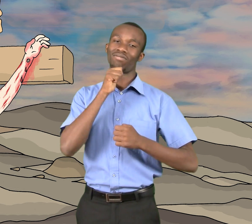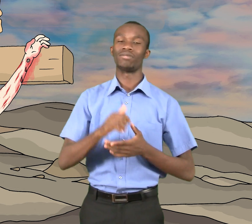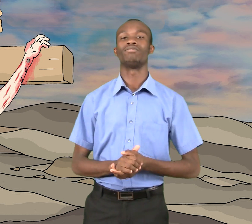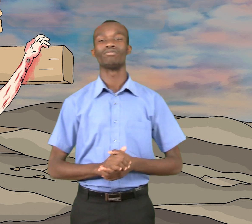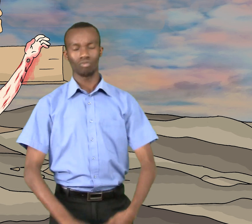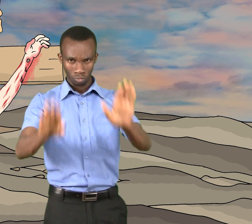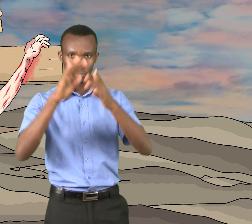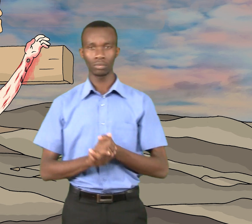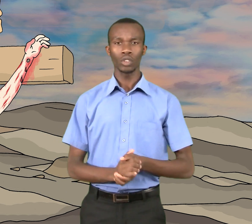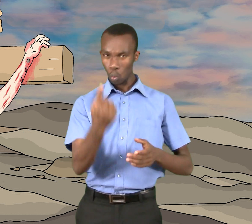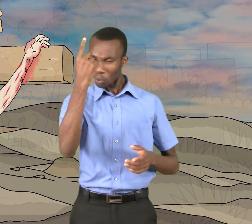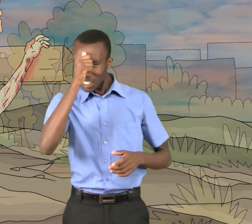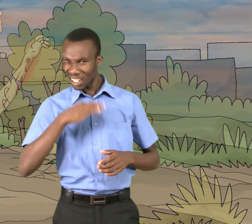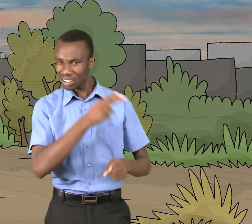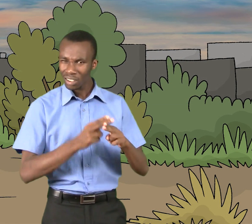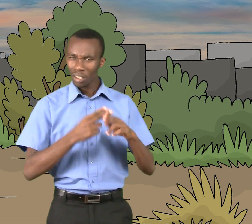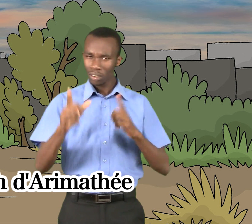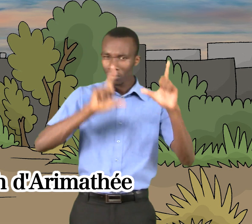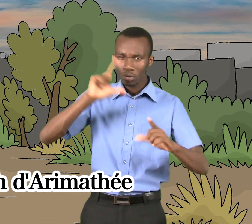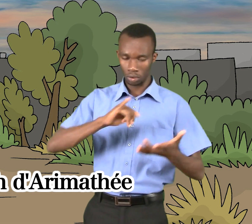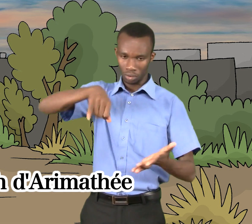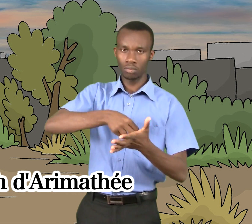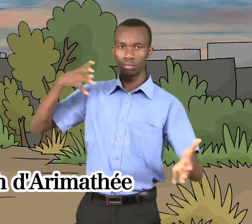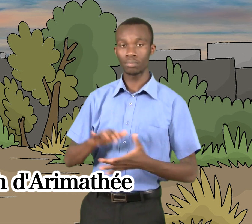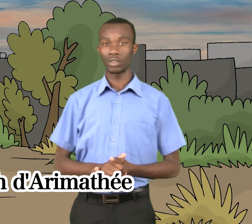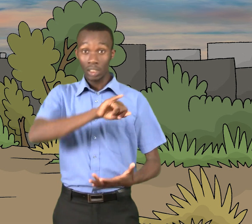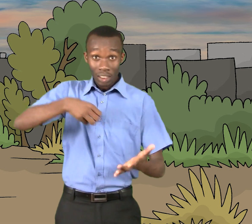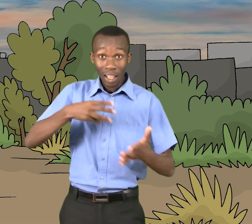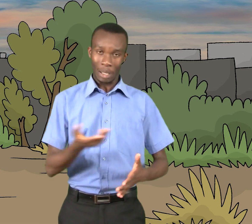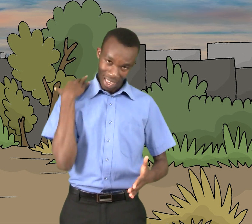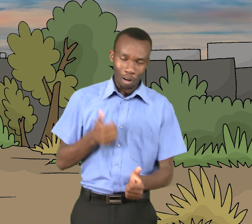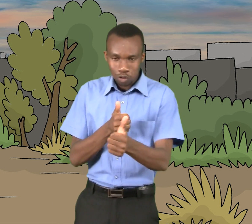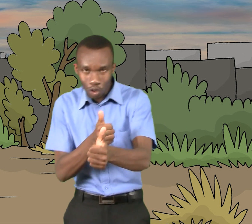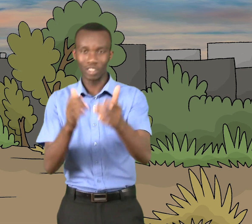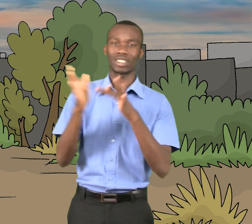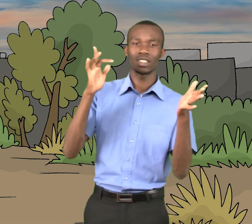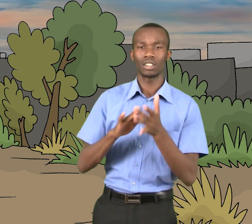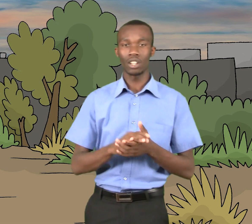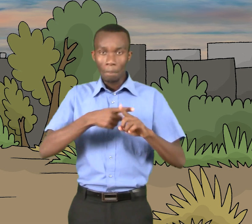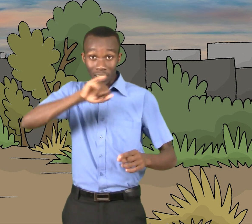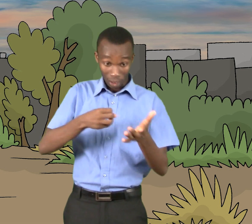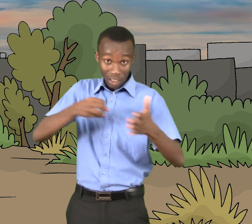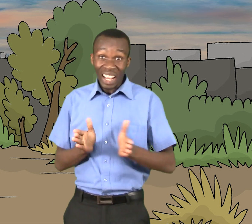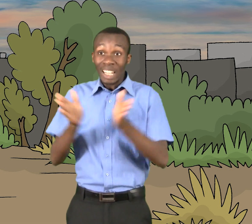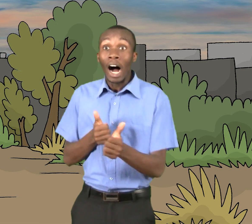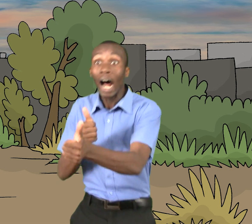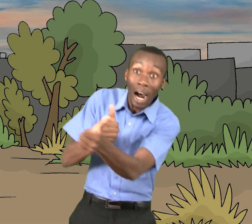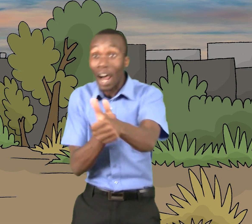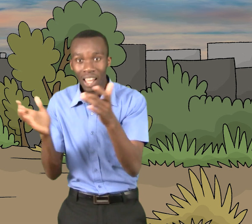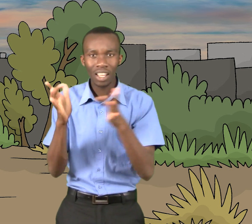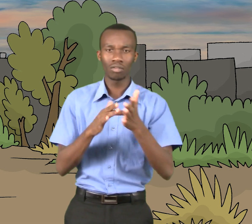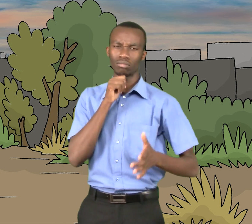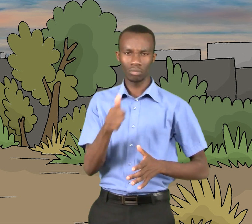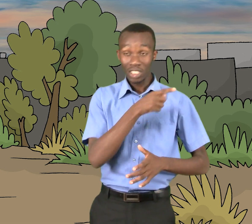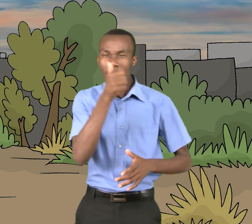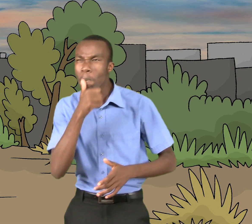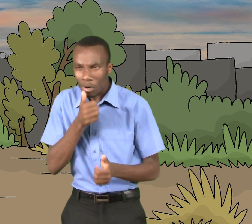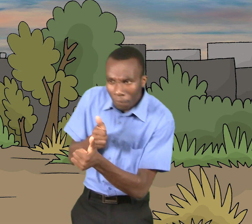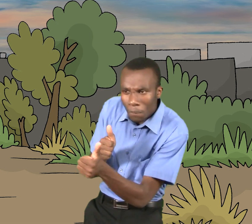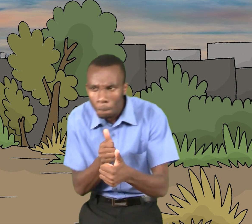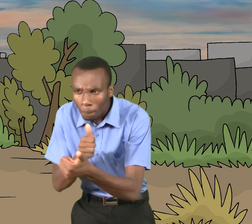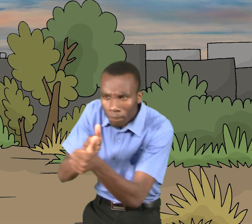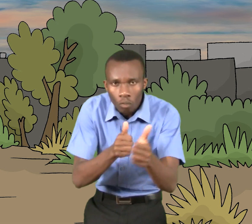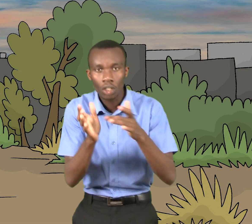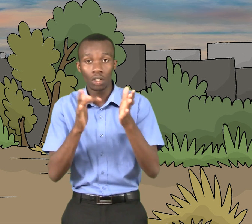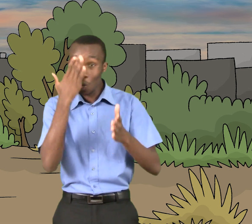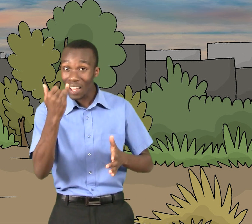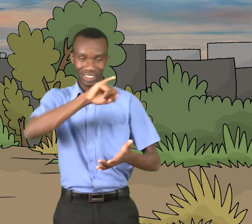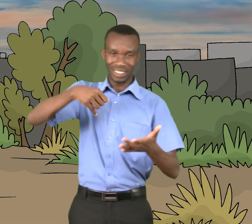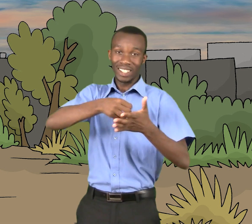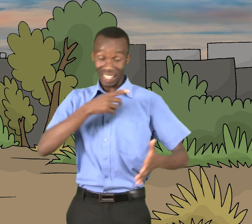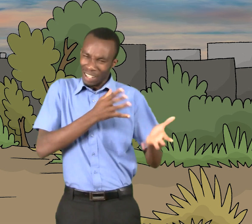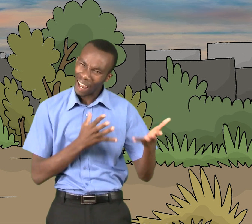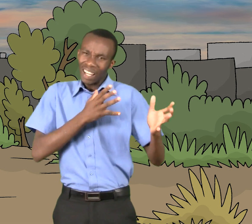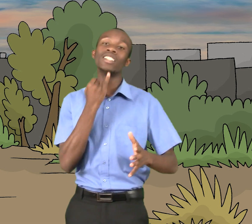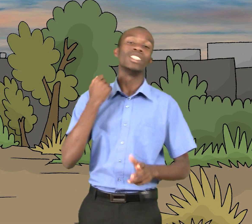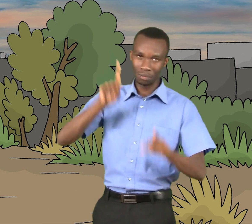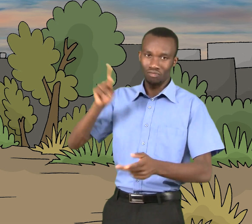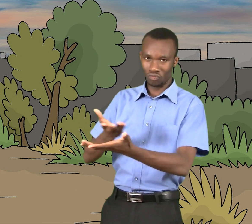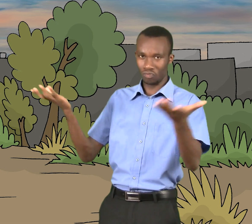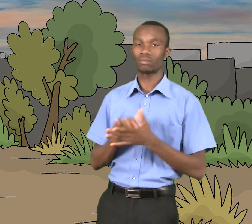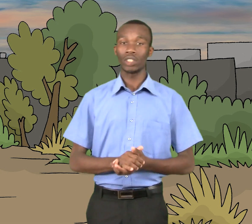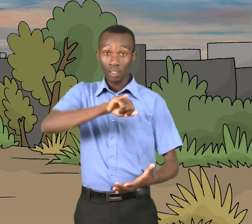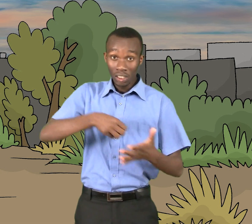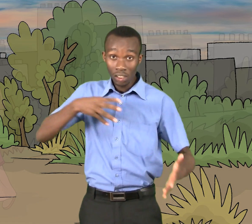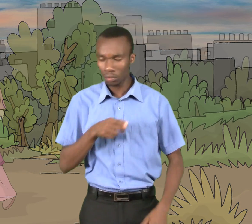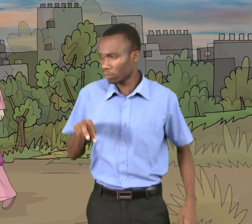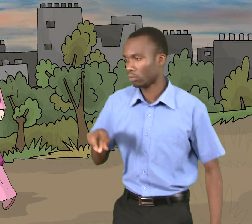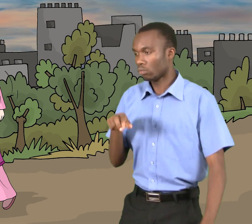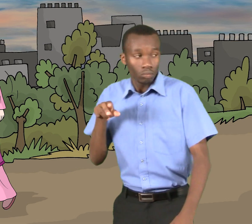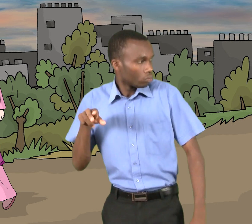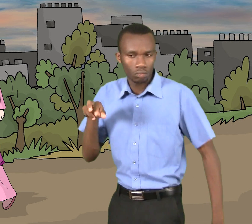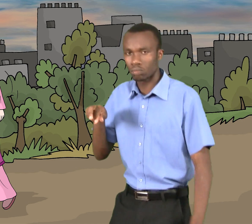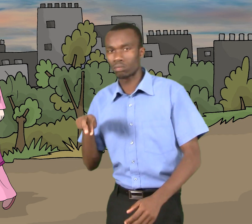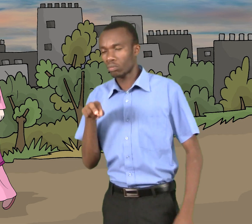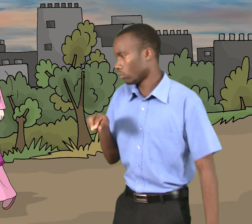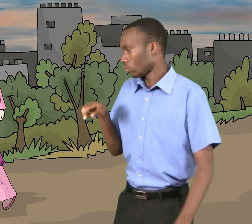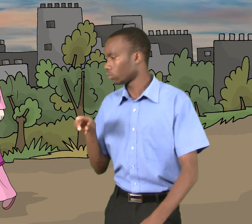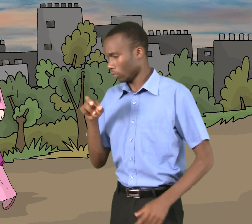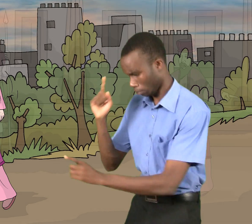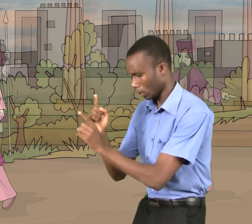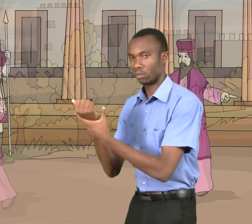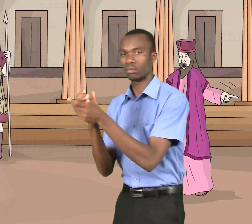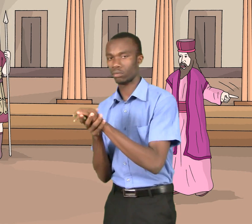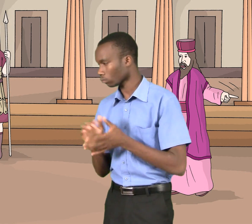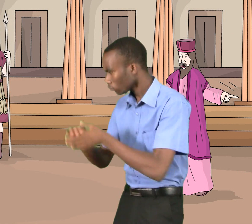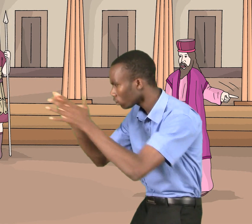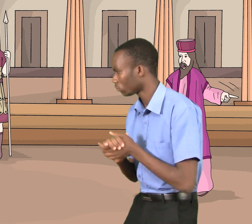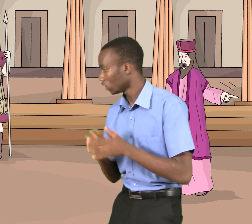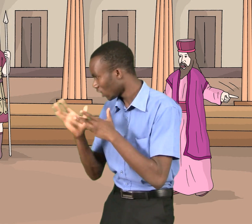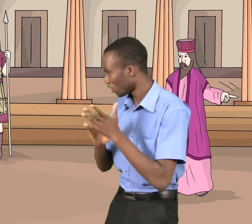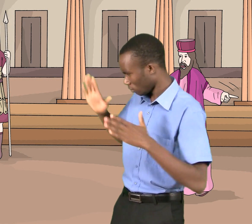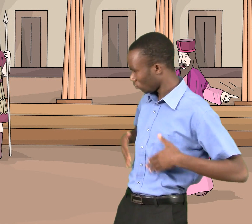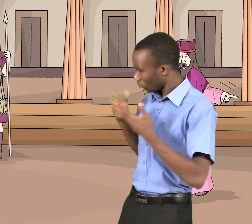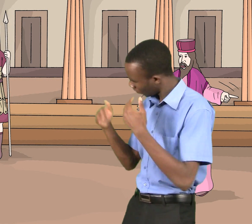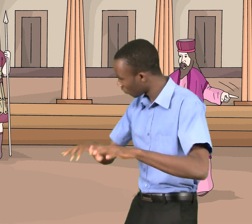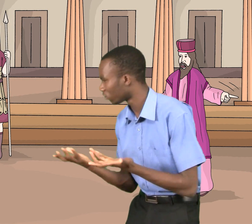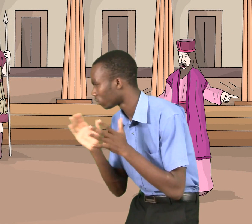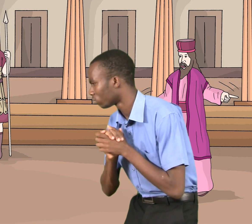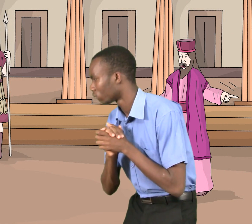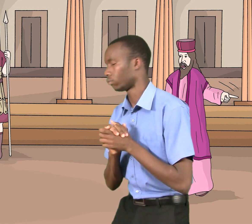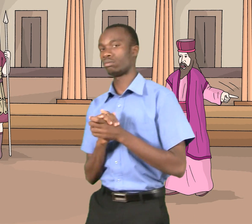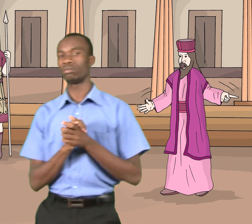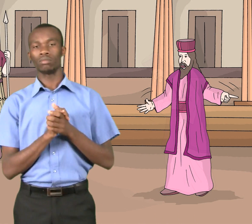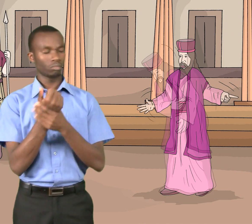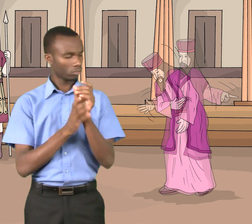Afterward, Joseph of Arimathea, who was a disciple of Jesus (but secretly for fear of the Jews), asked Pilate to let him remove the body of Jesus.